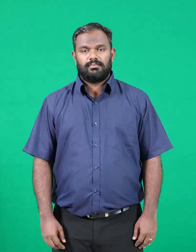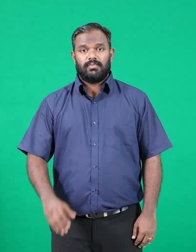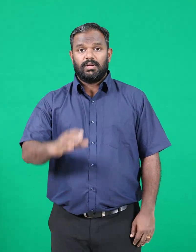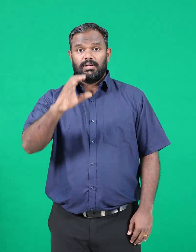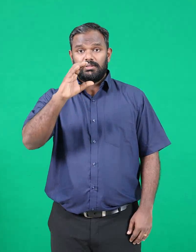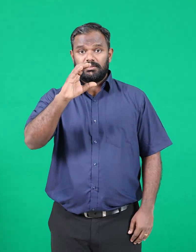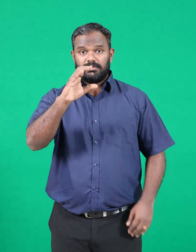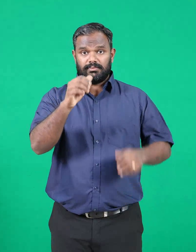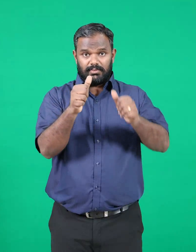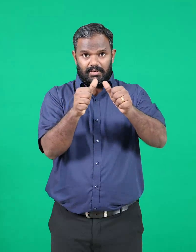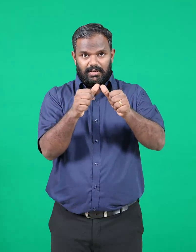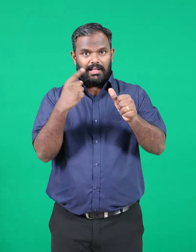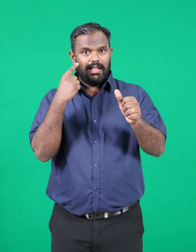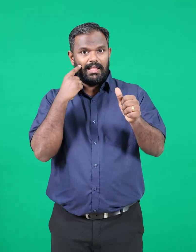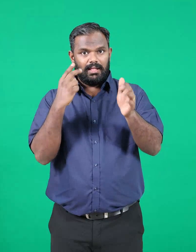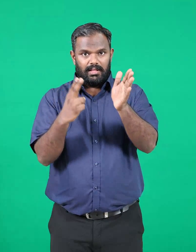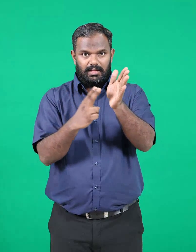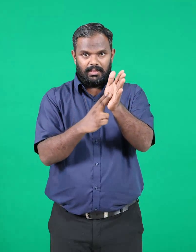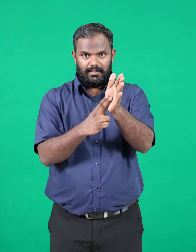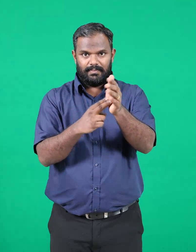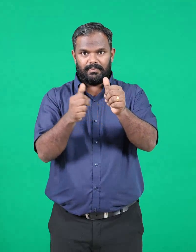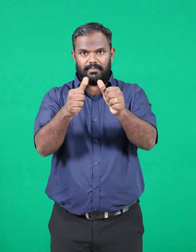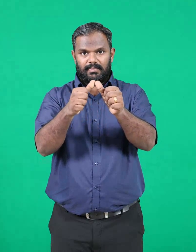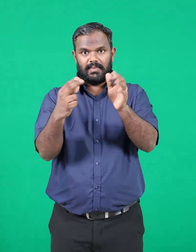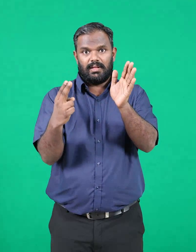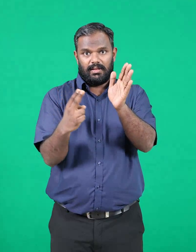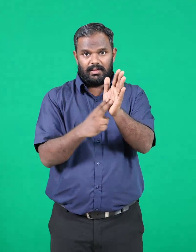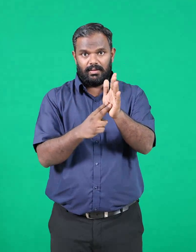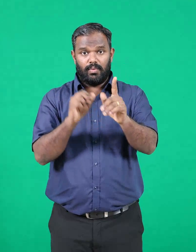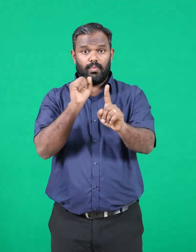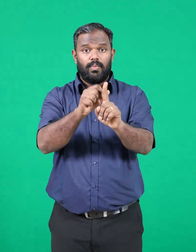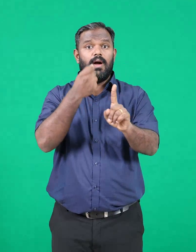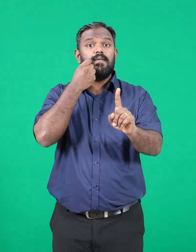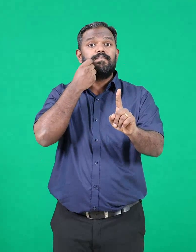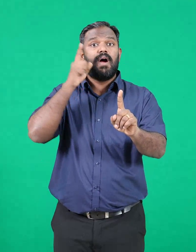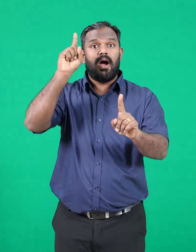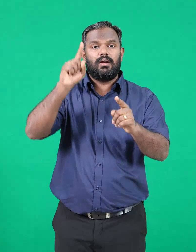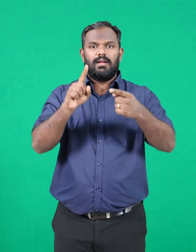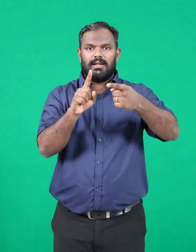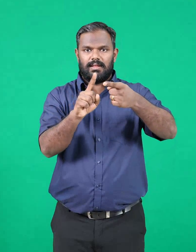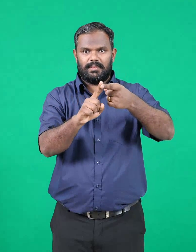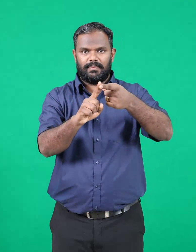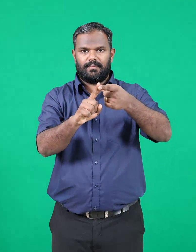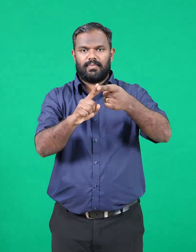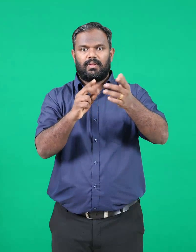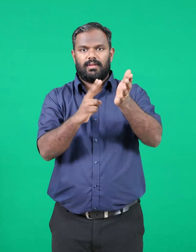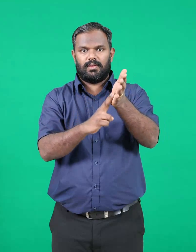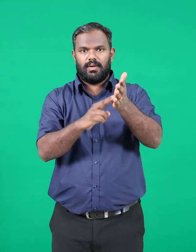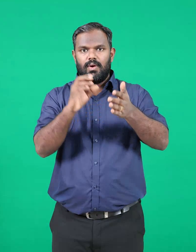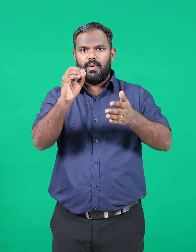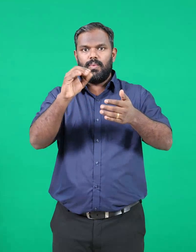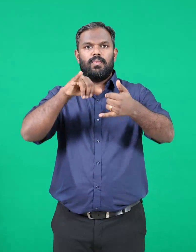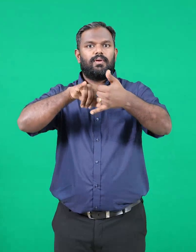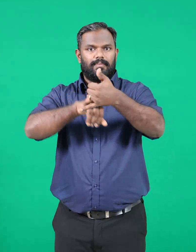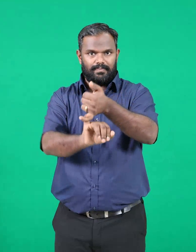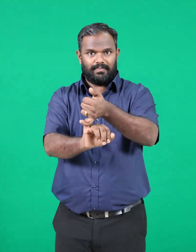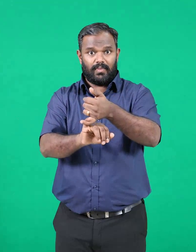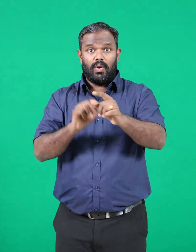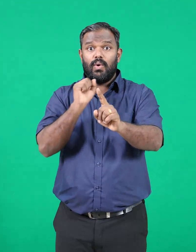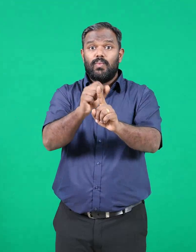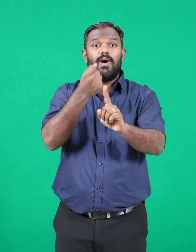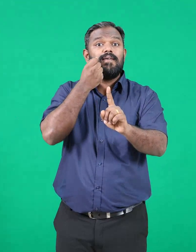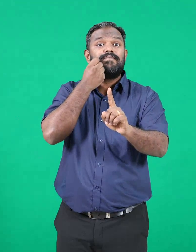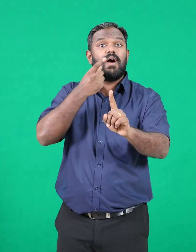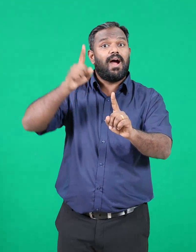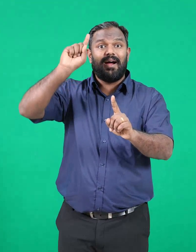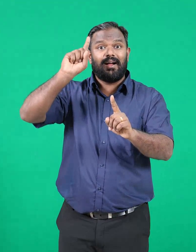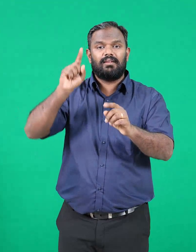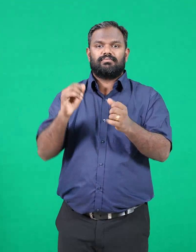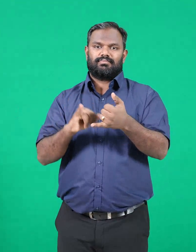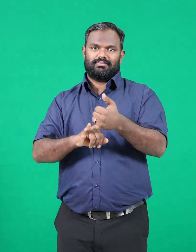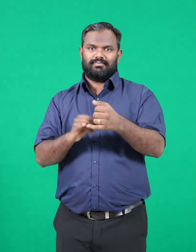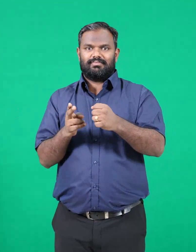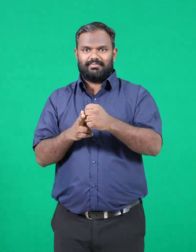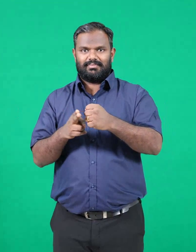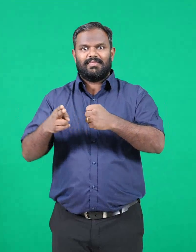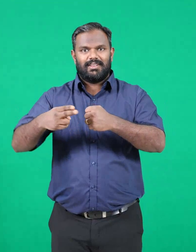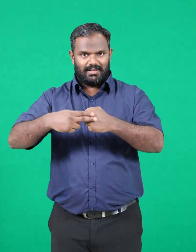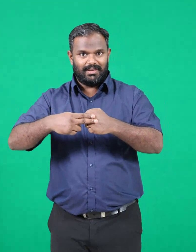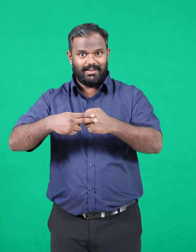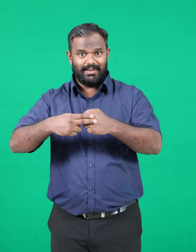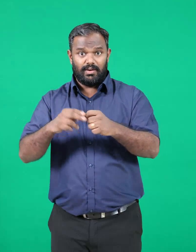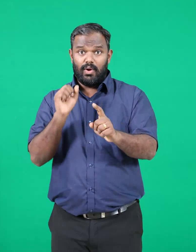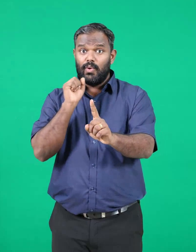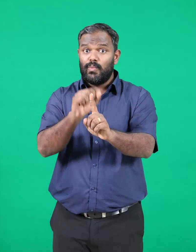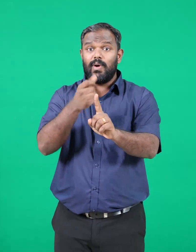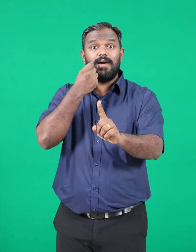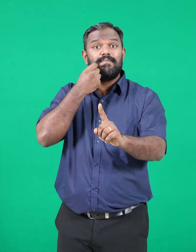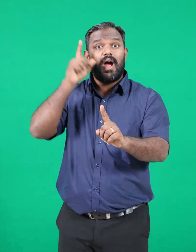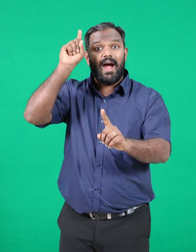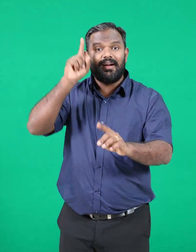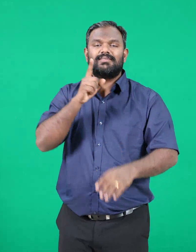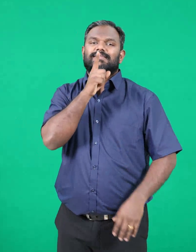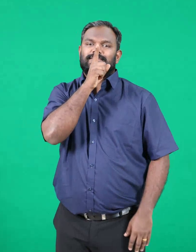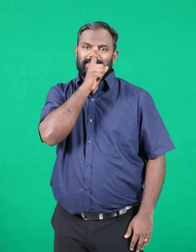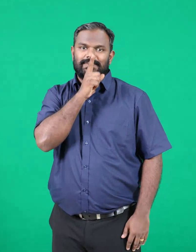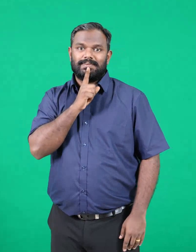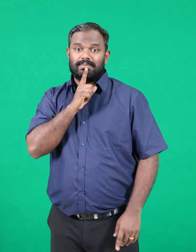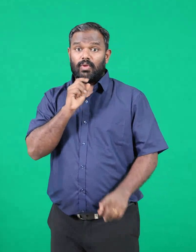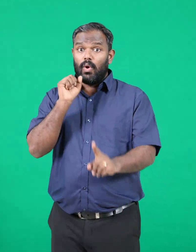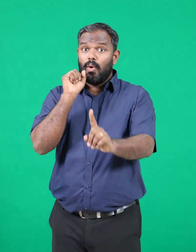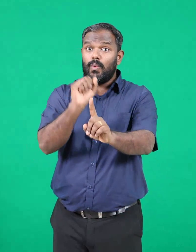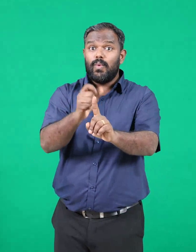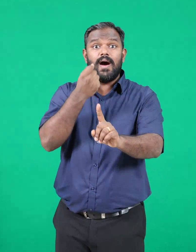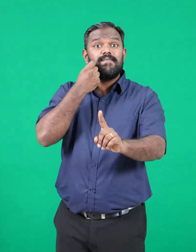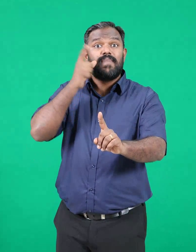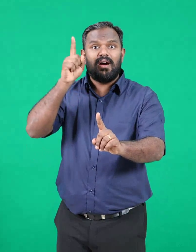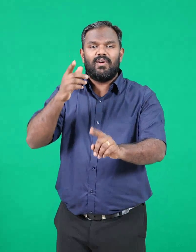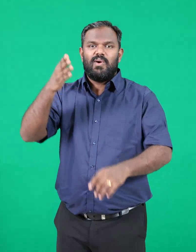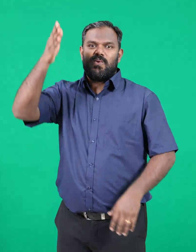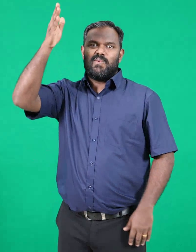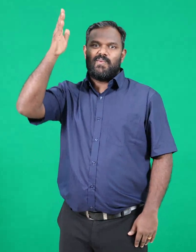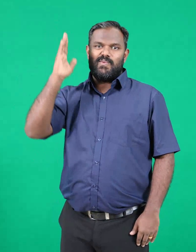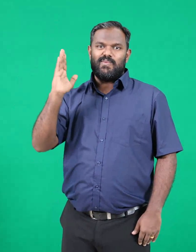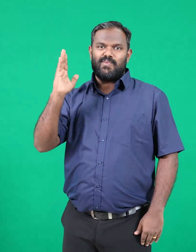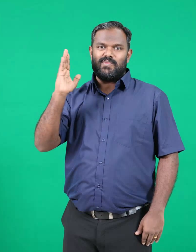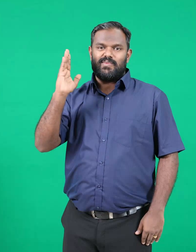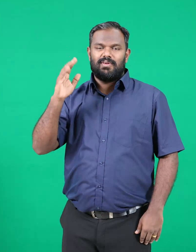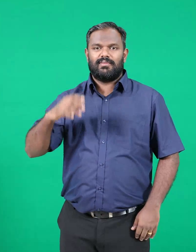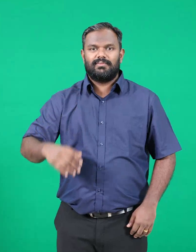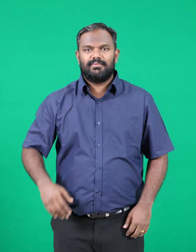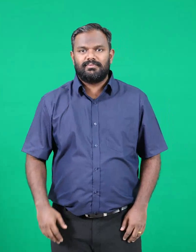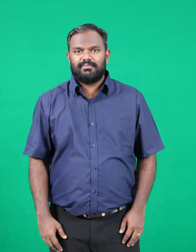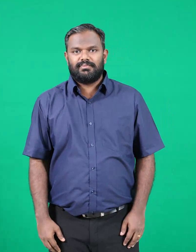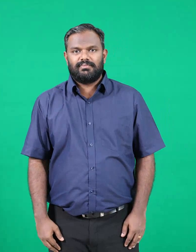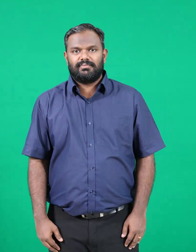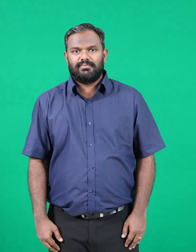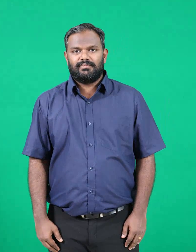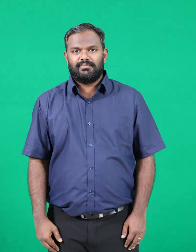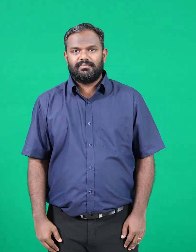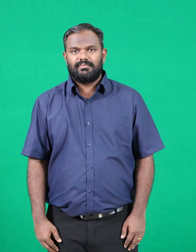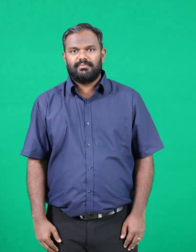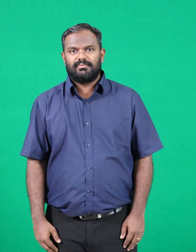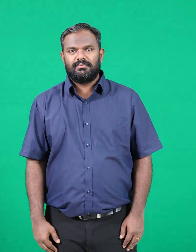the son of Enosh, the son of Seth, the son of Adam, the son of God.